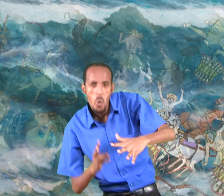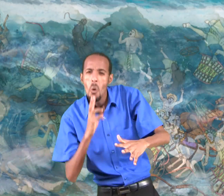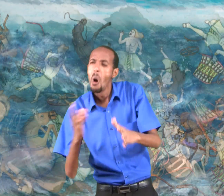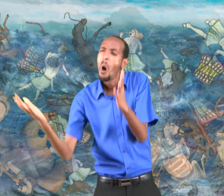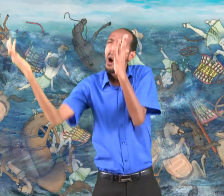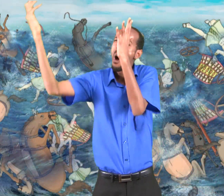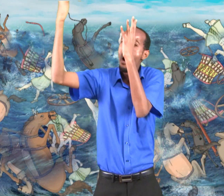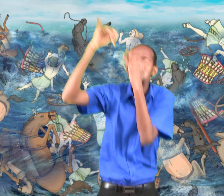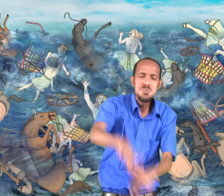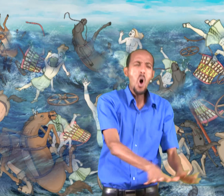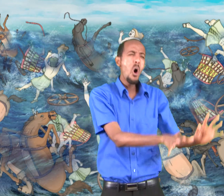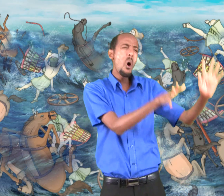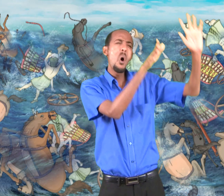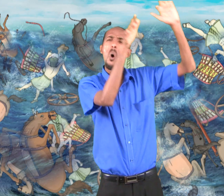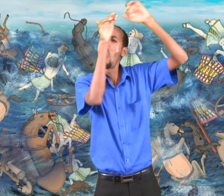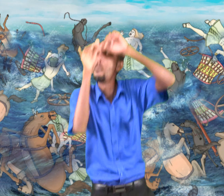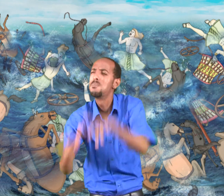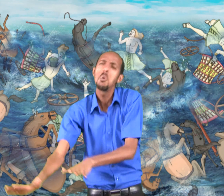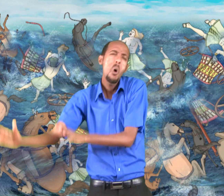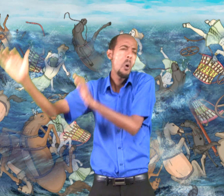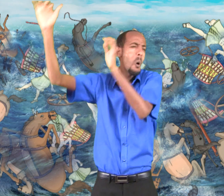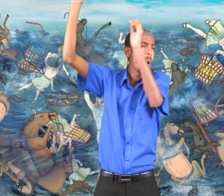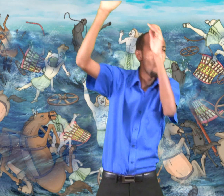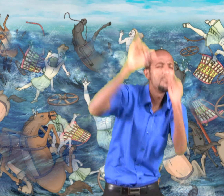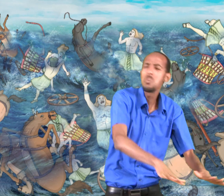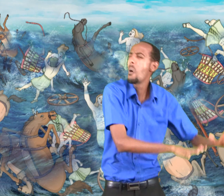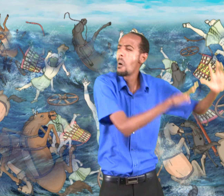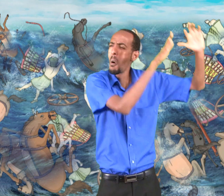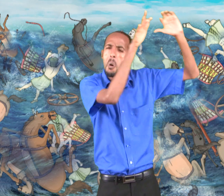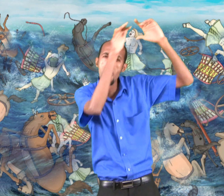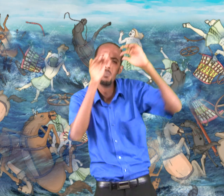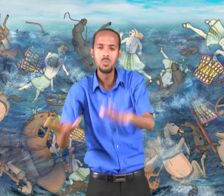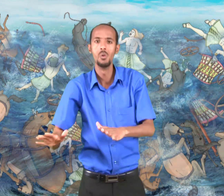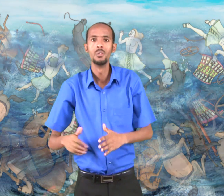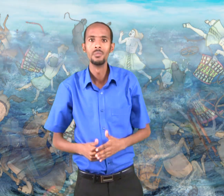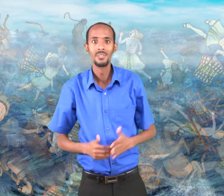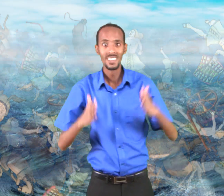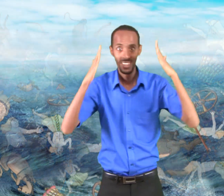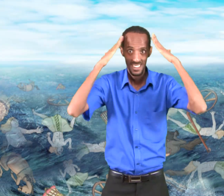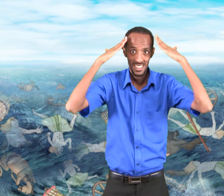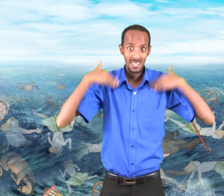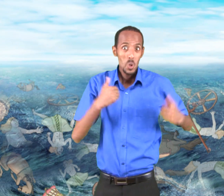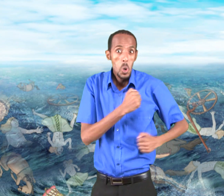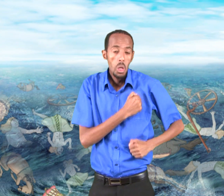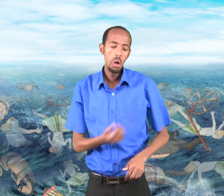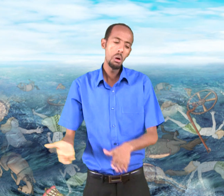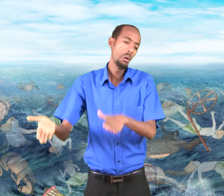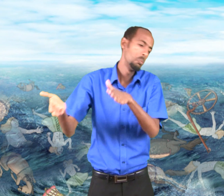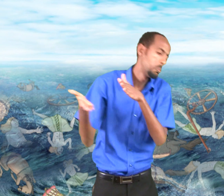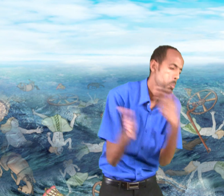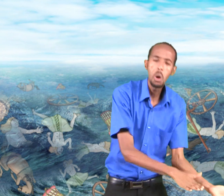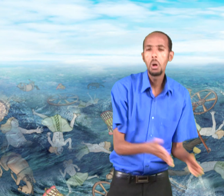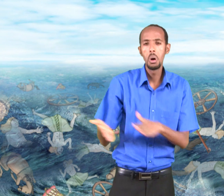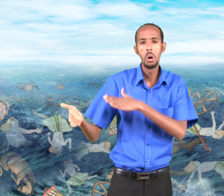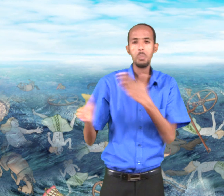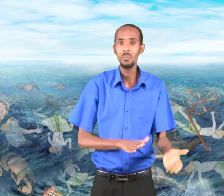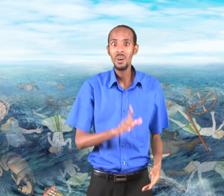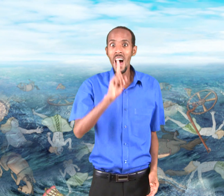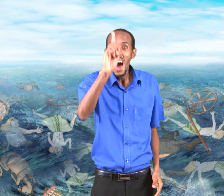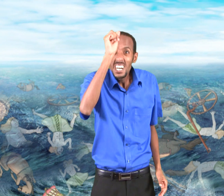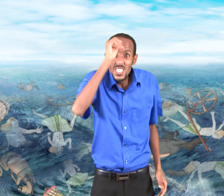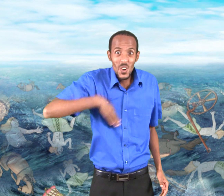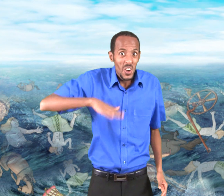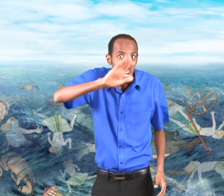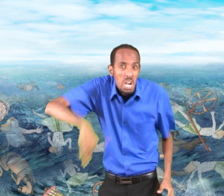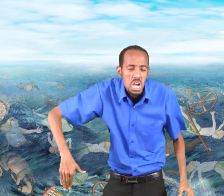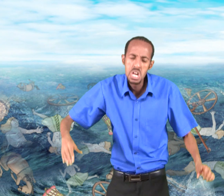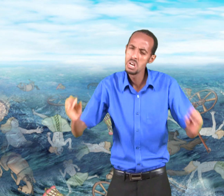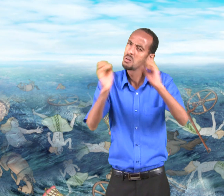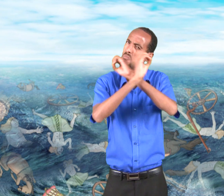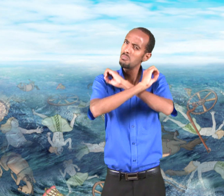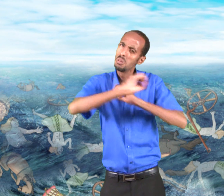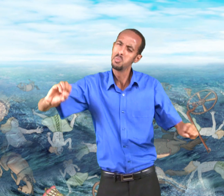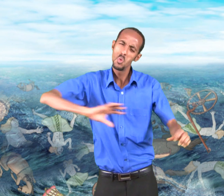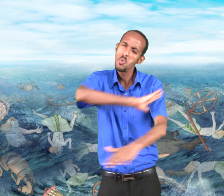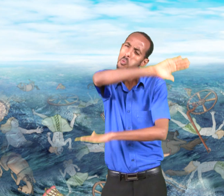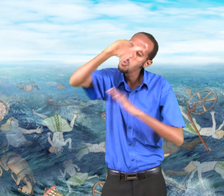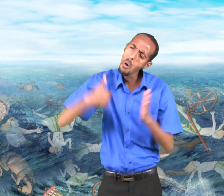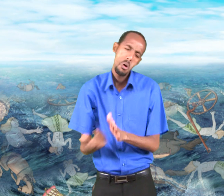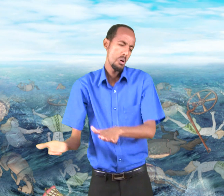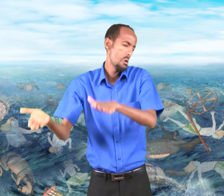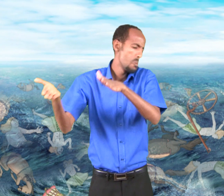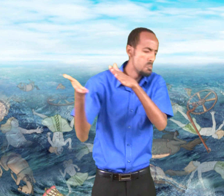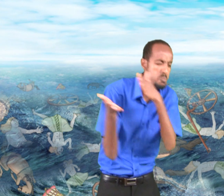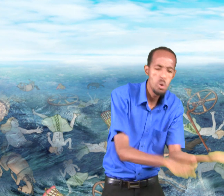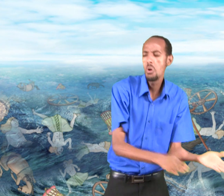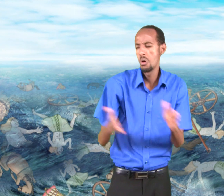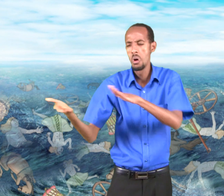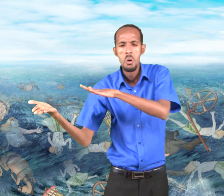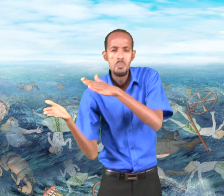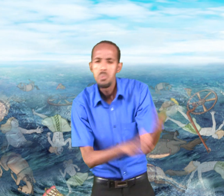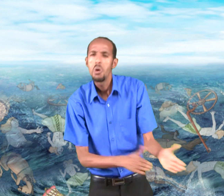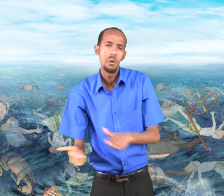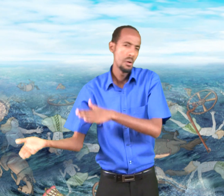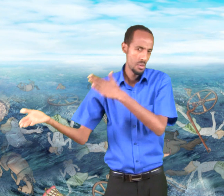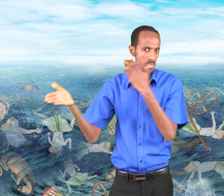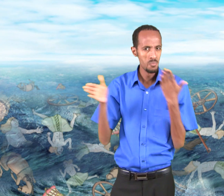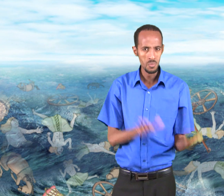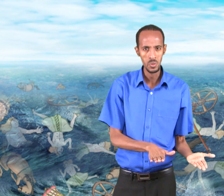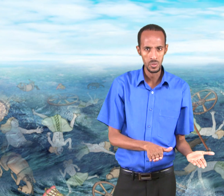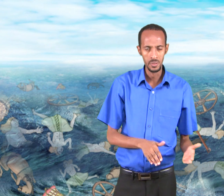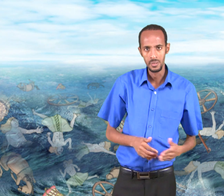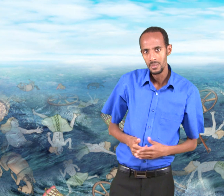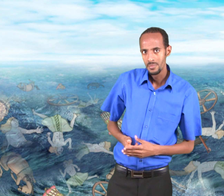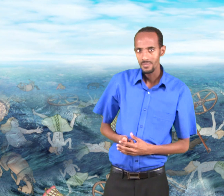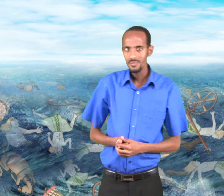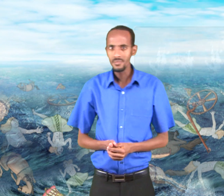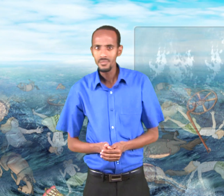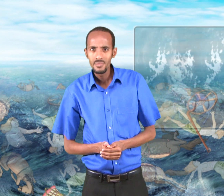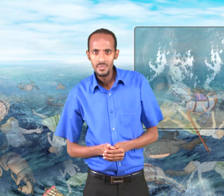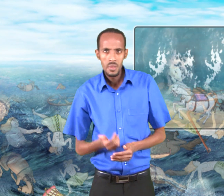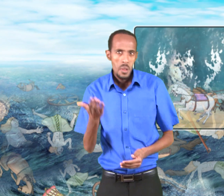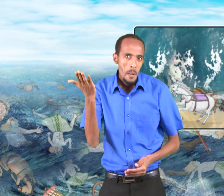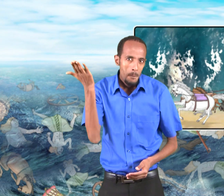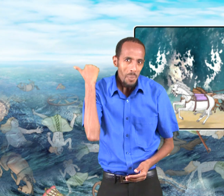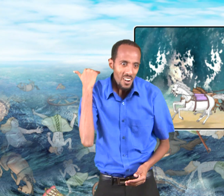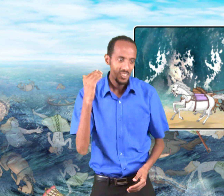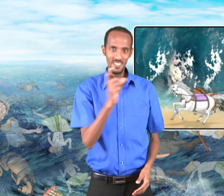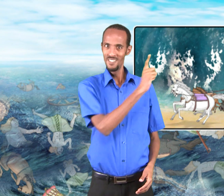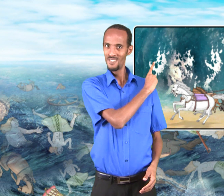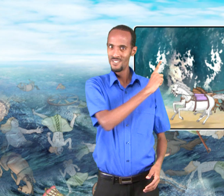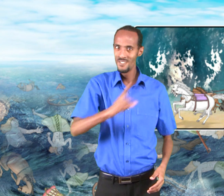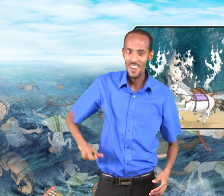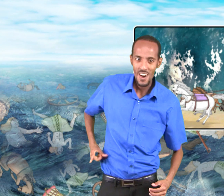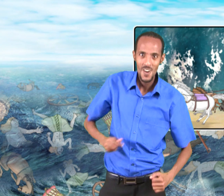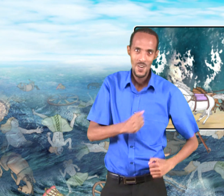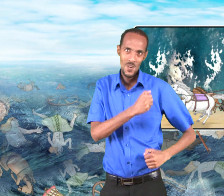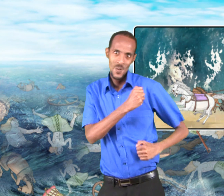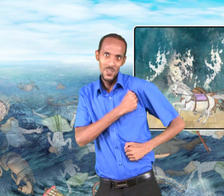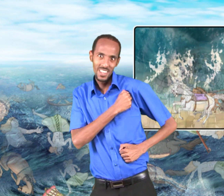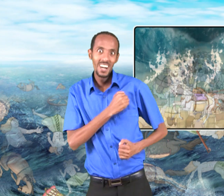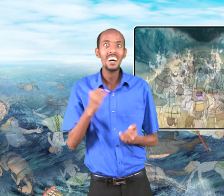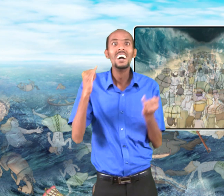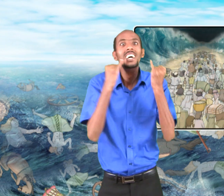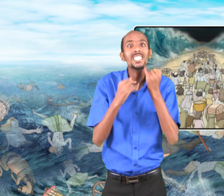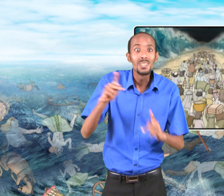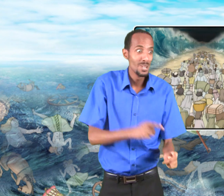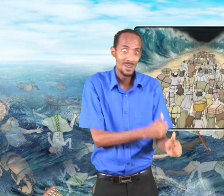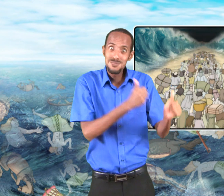The waters flowed back and covered the chariots and horsemen—the entire army of Pharaoh that had chased the Israelites into the sea. Not one of them survived.